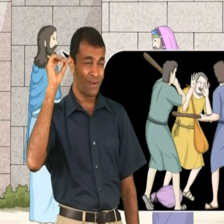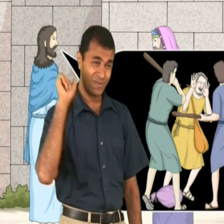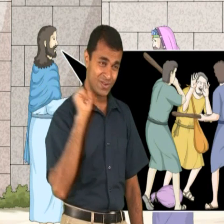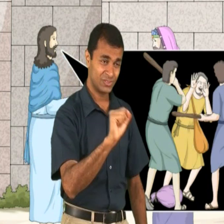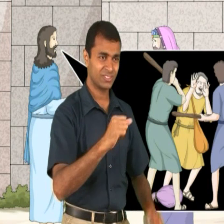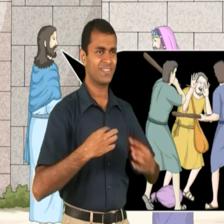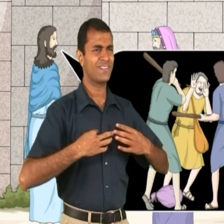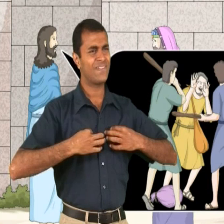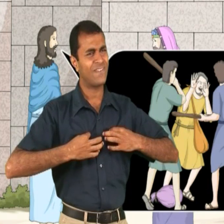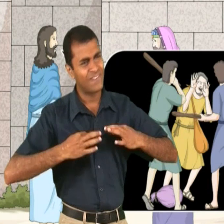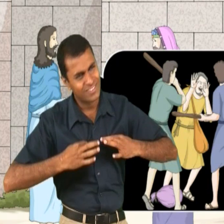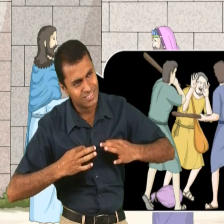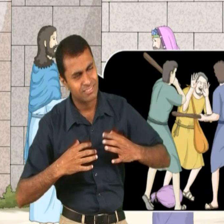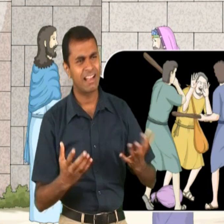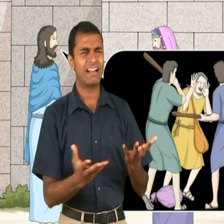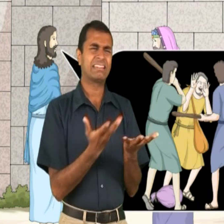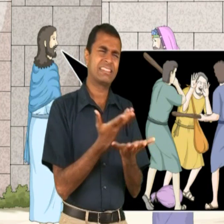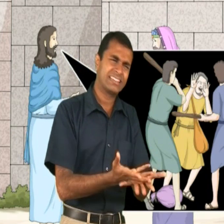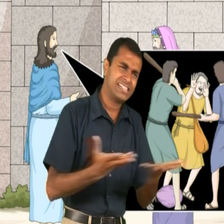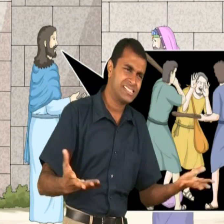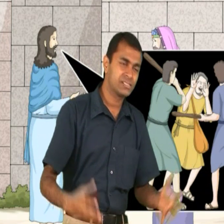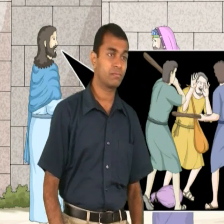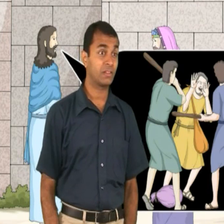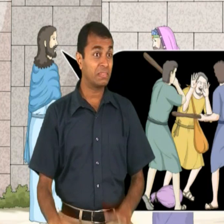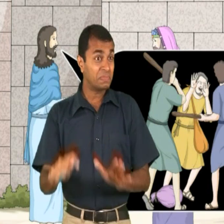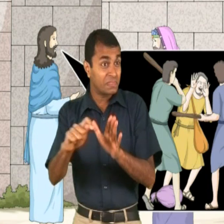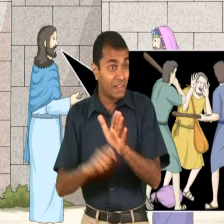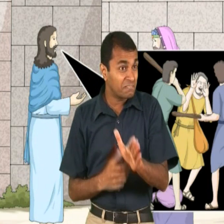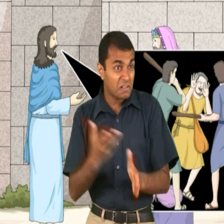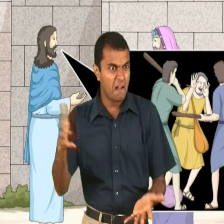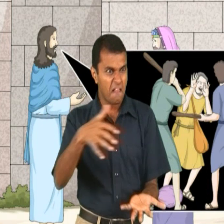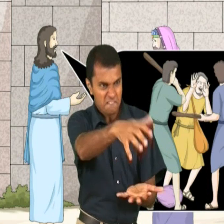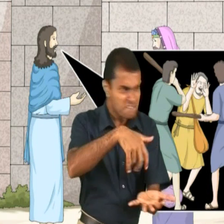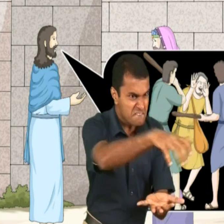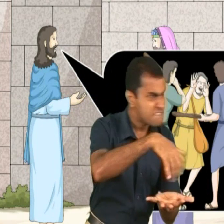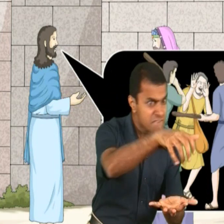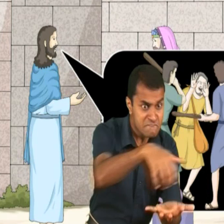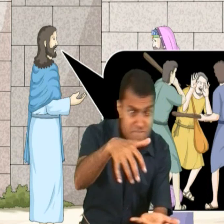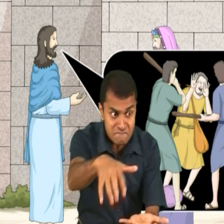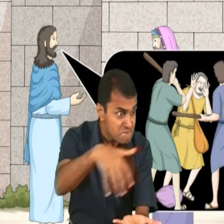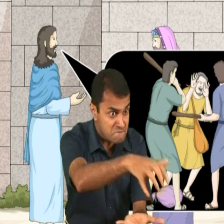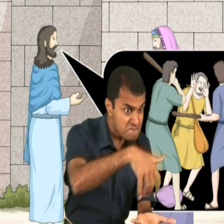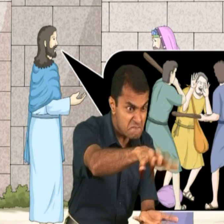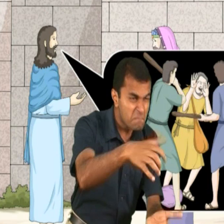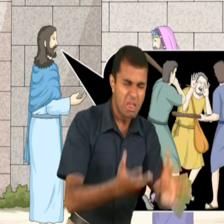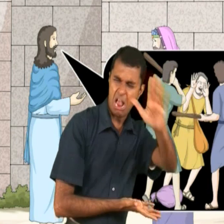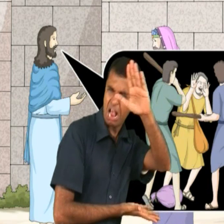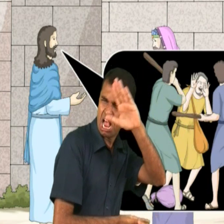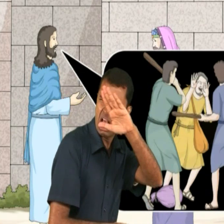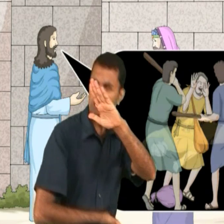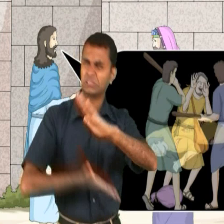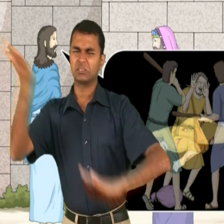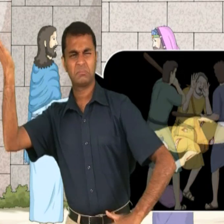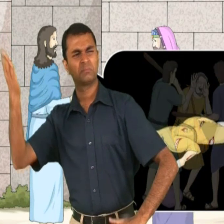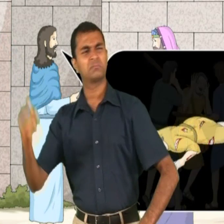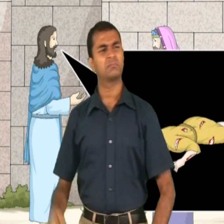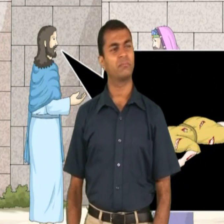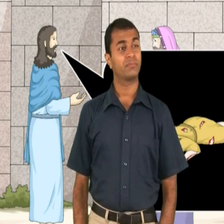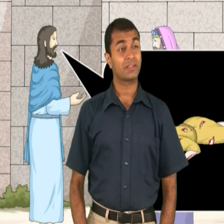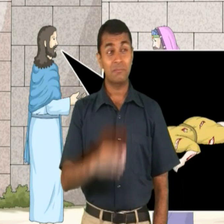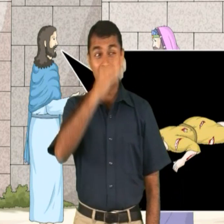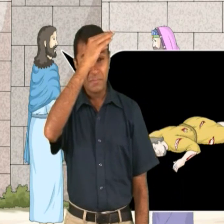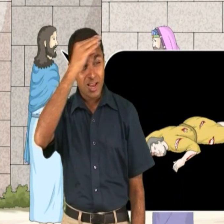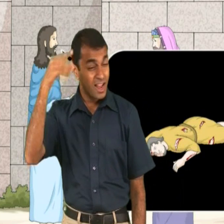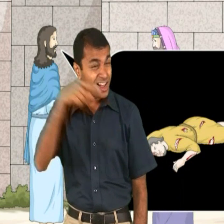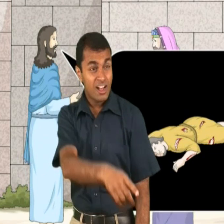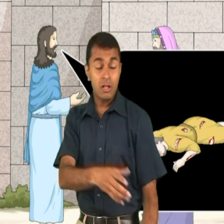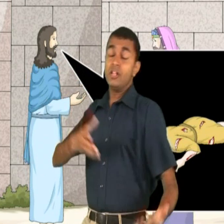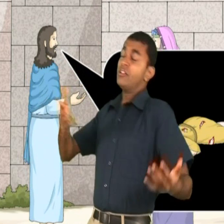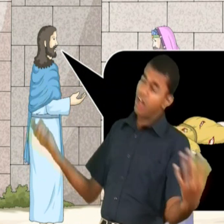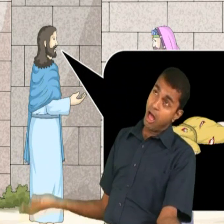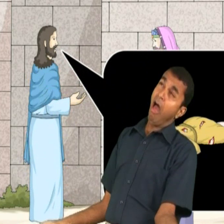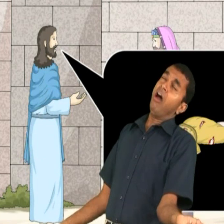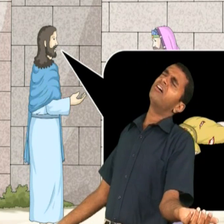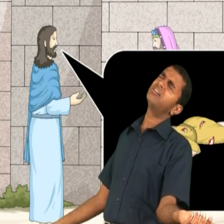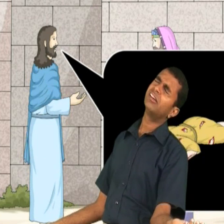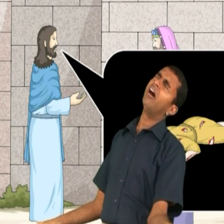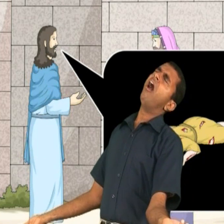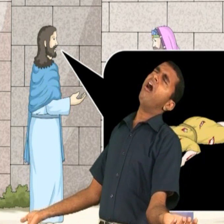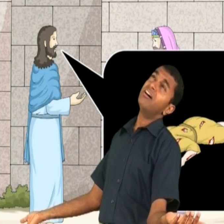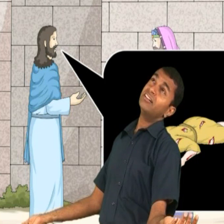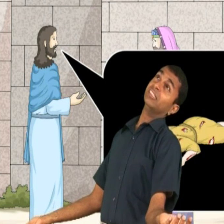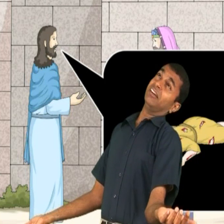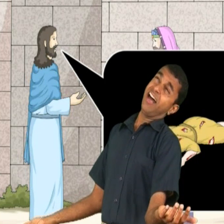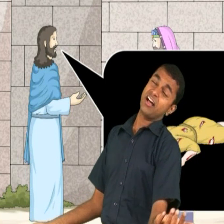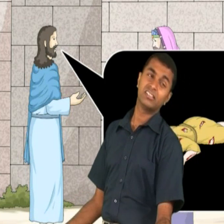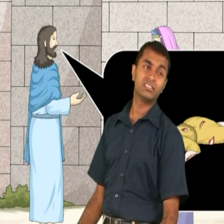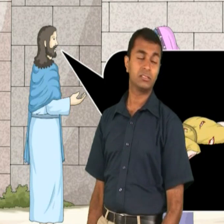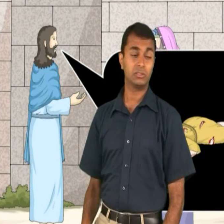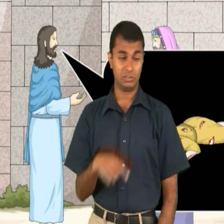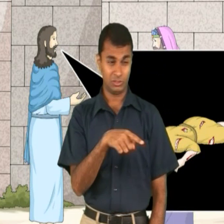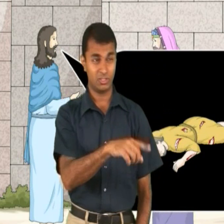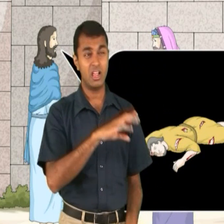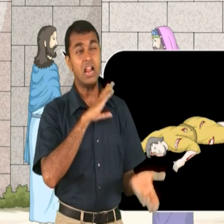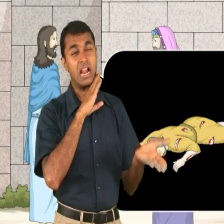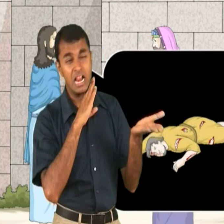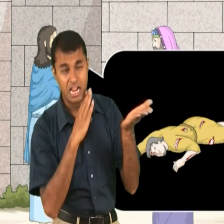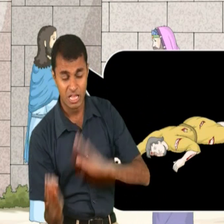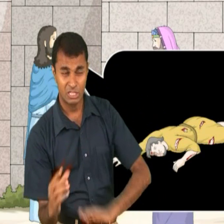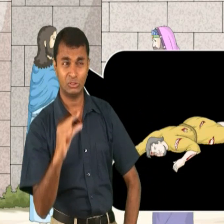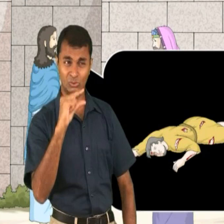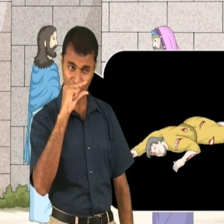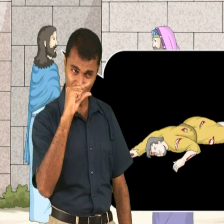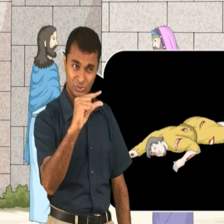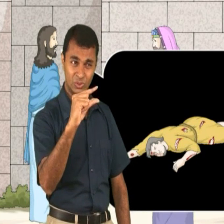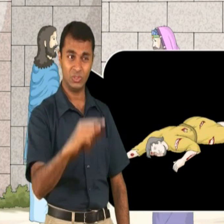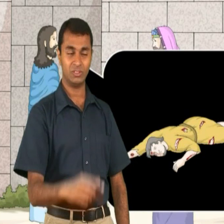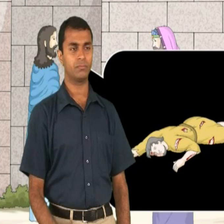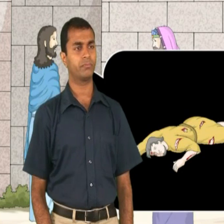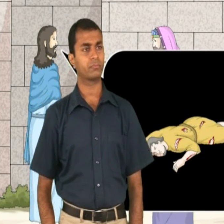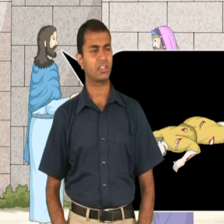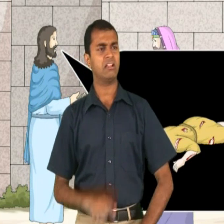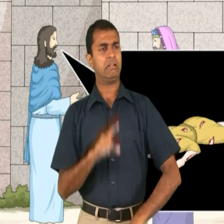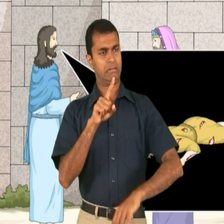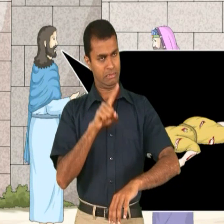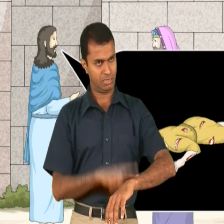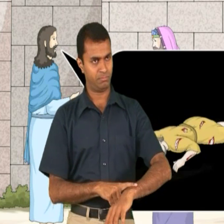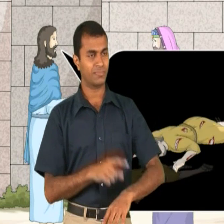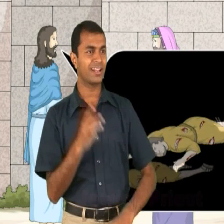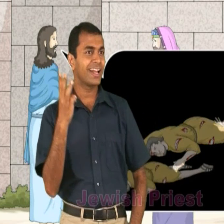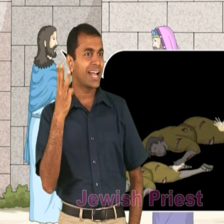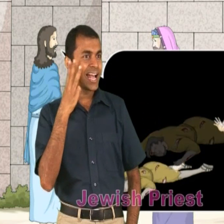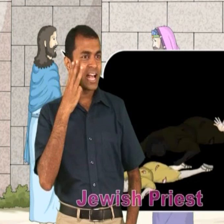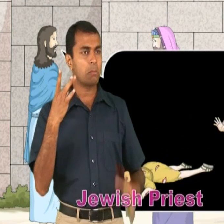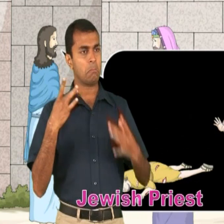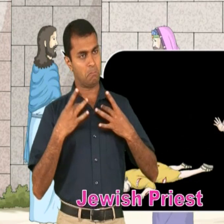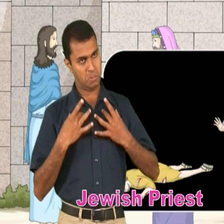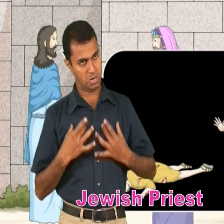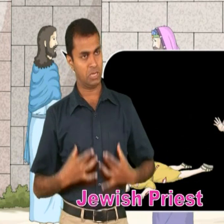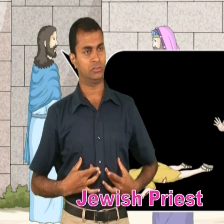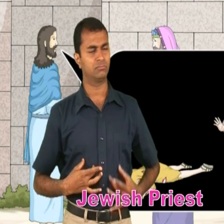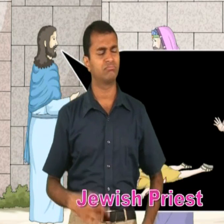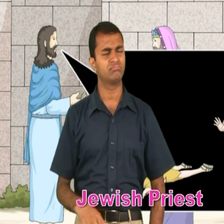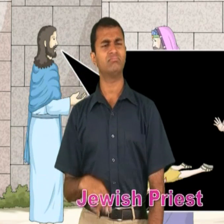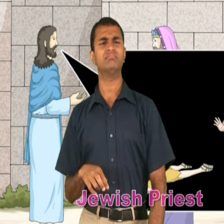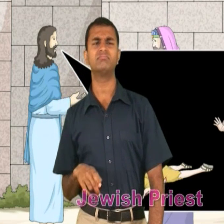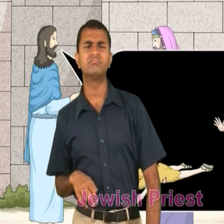They stripped him, beat him, and went away, leaving him half dead.